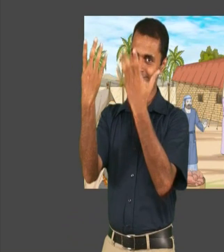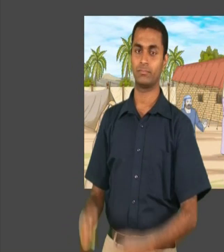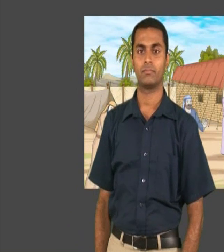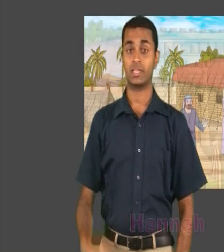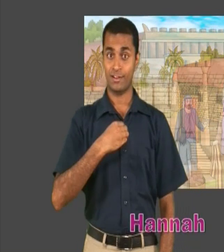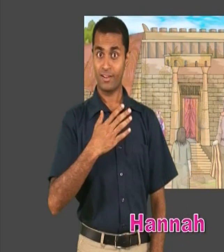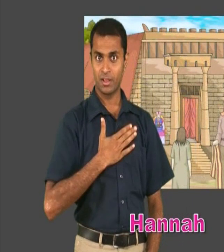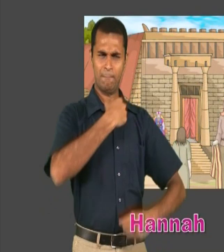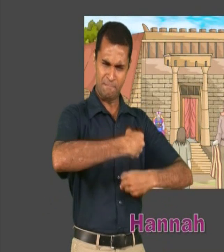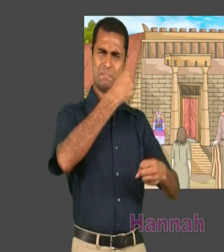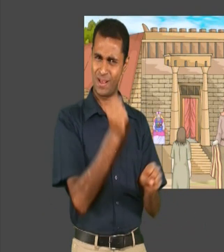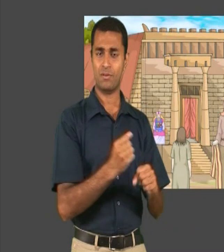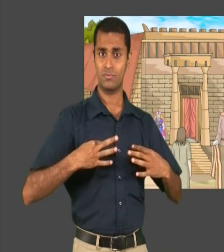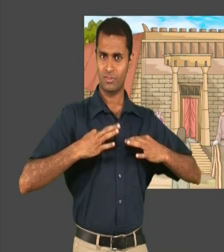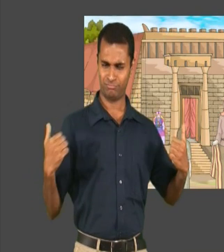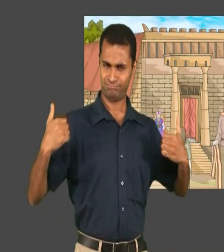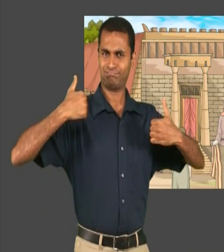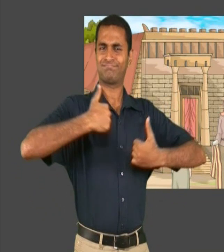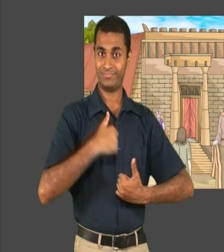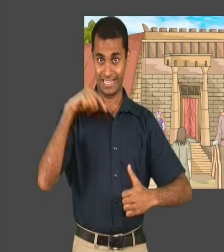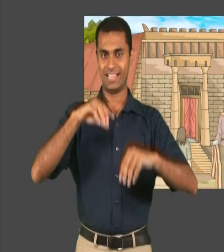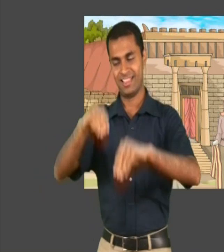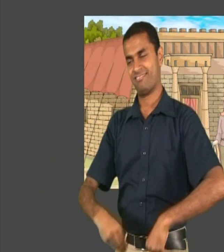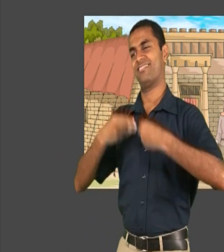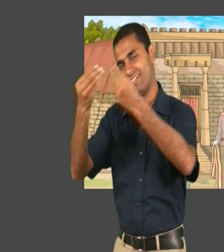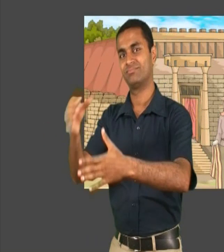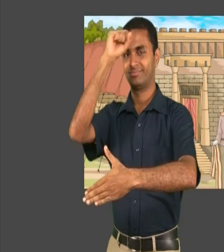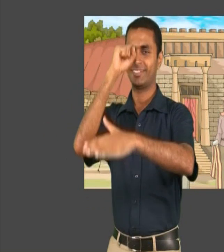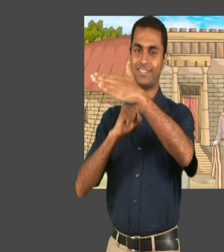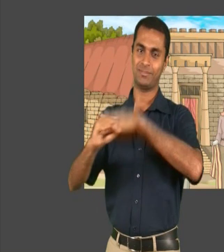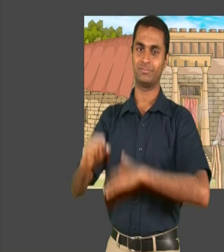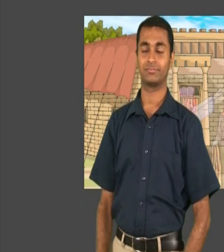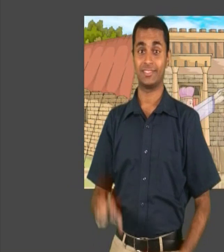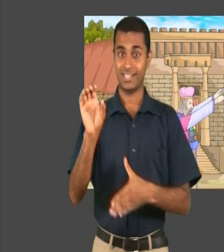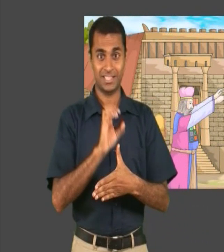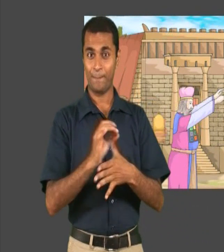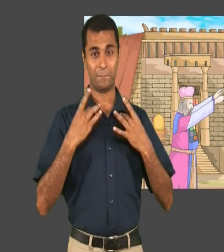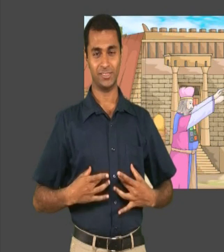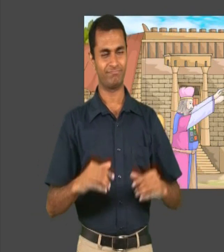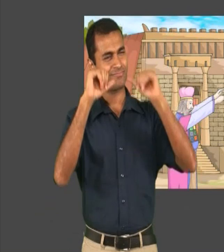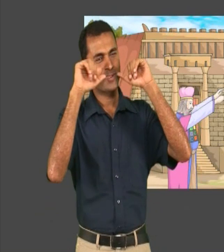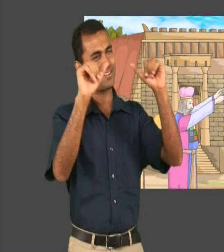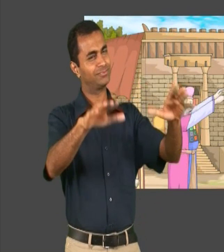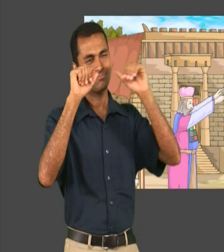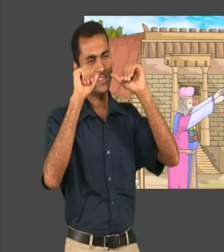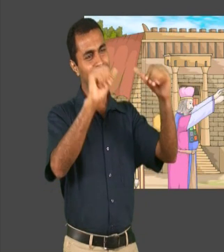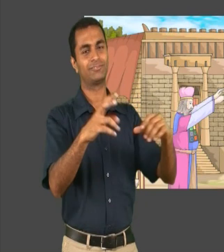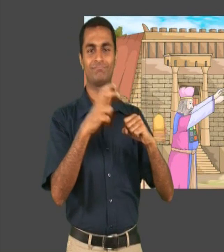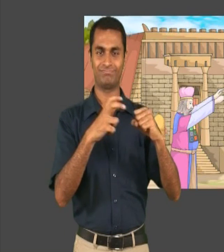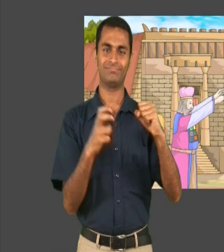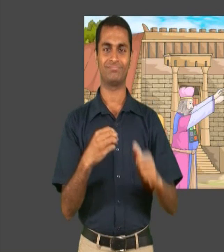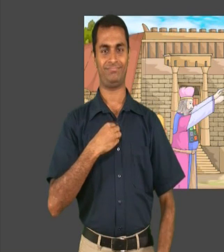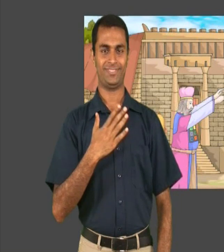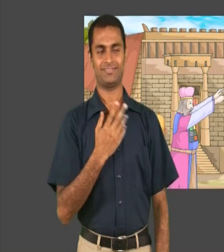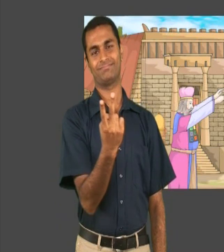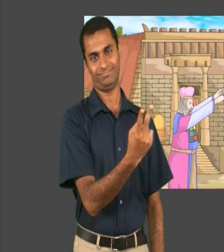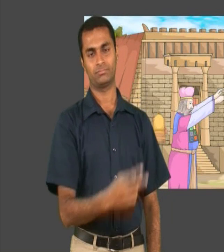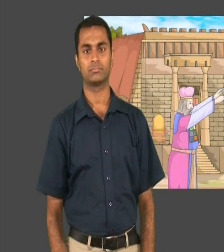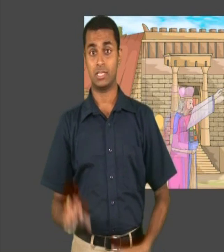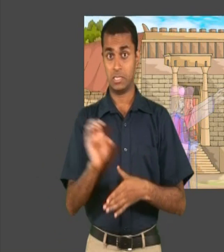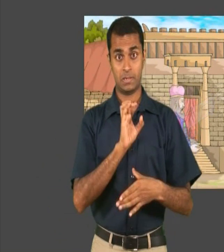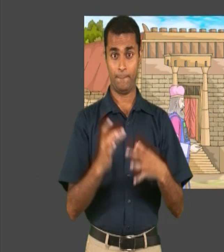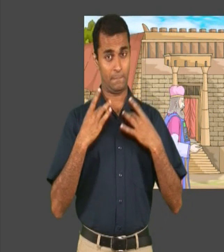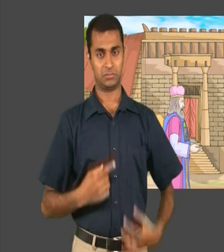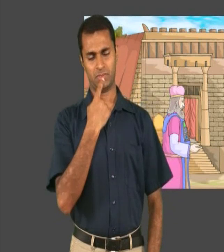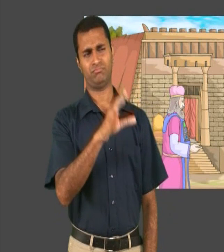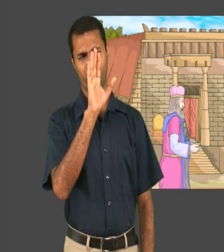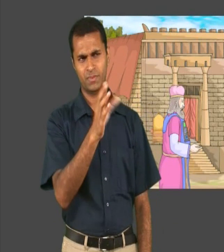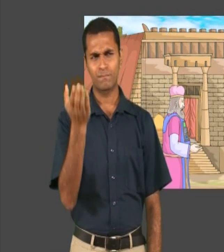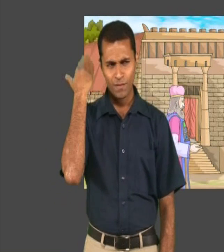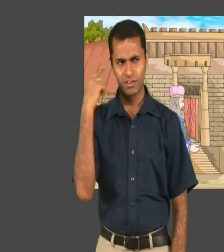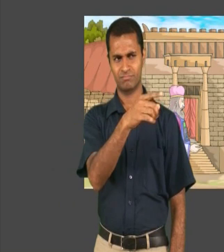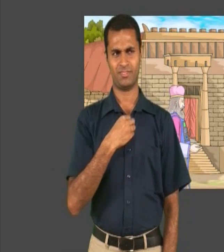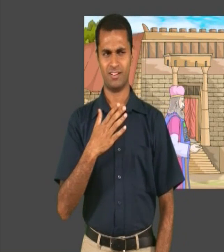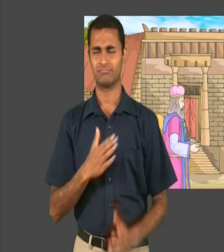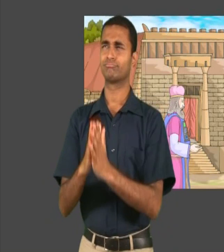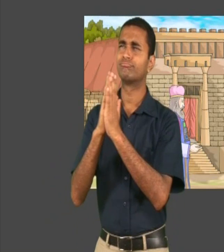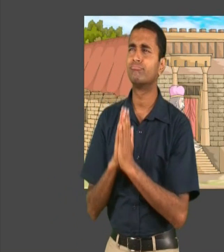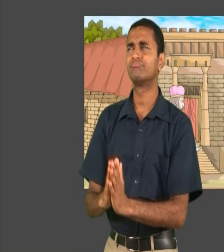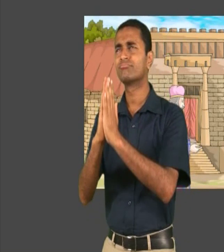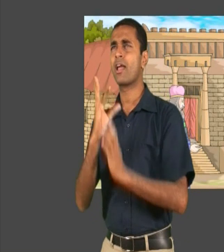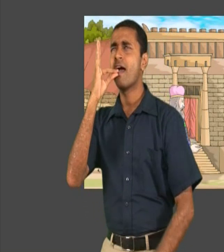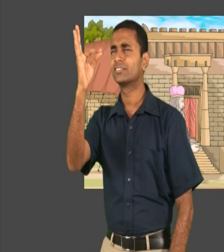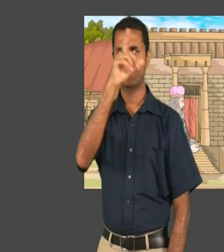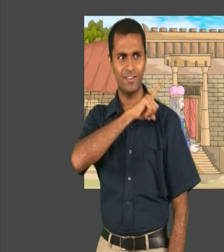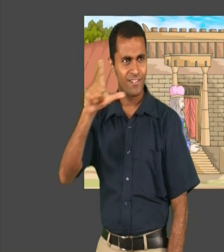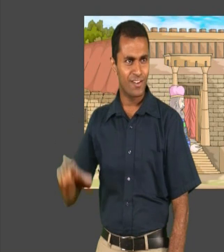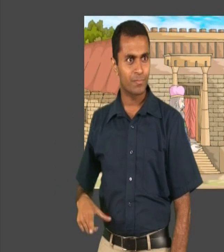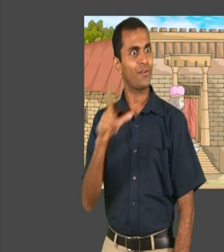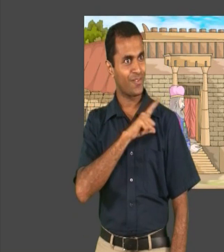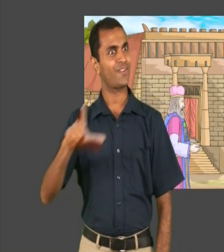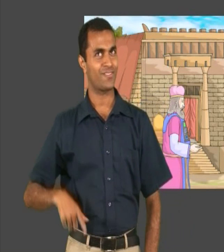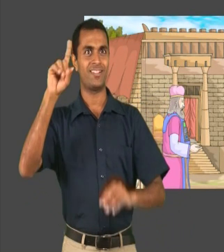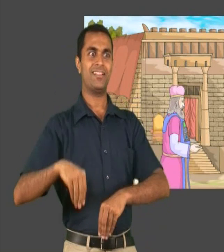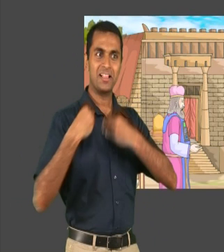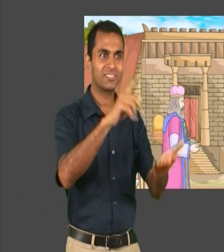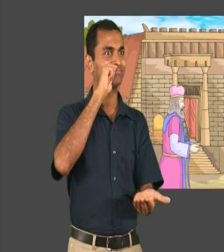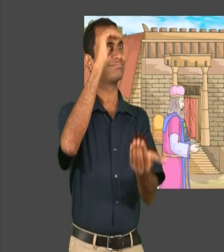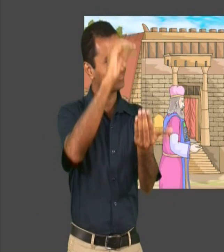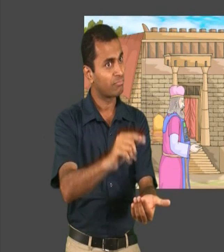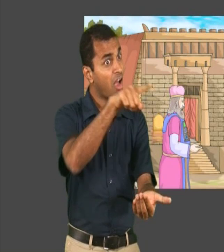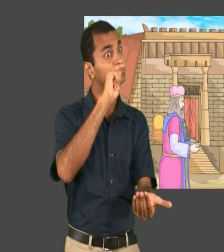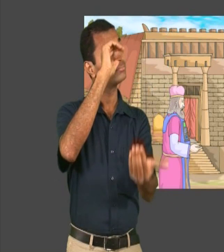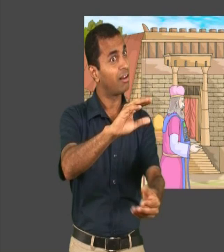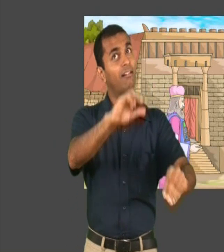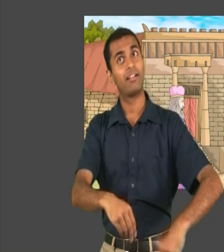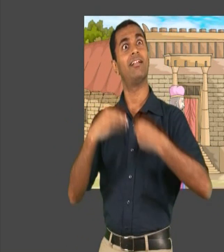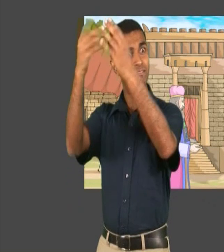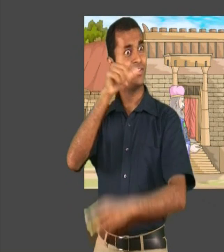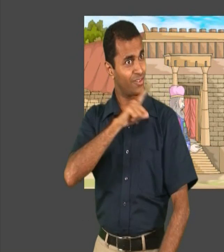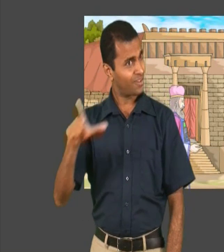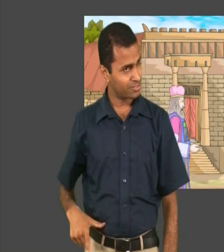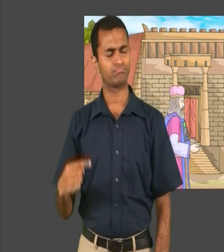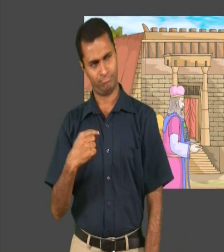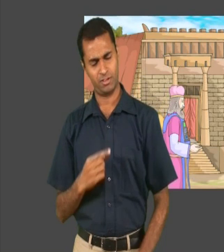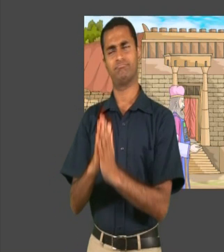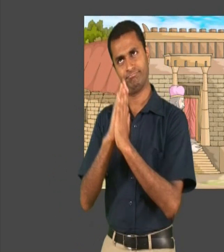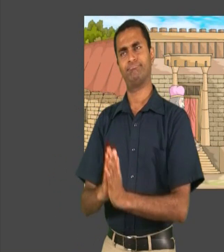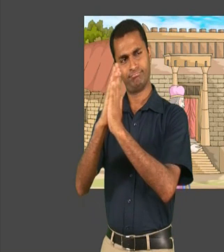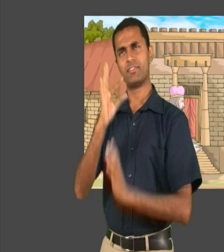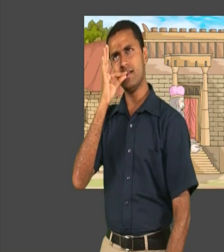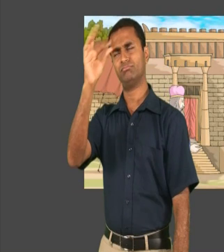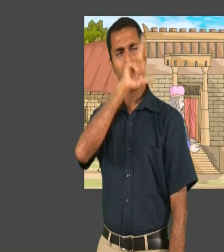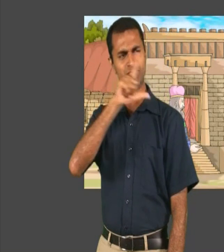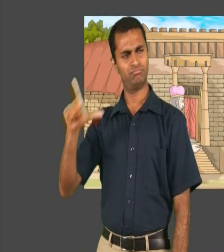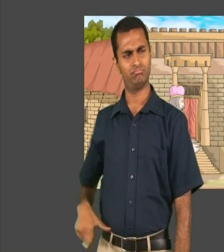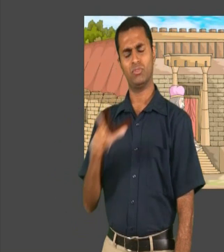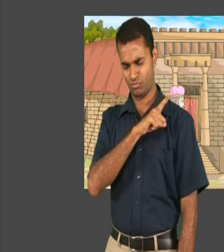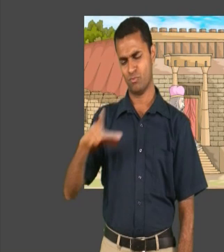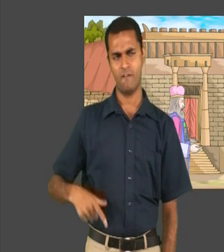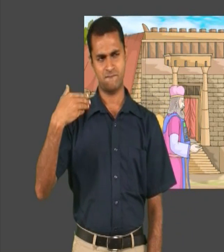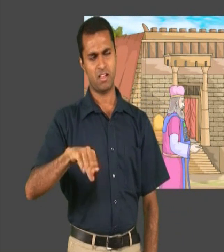And Eli would bless Elkanah and his wife, saying, “May the LORD give you children by this woman in place of the one she dedicated to the LORD.”